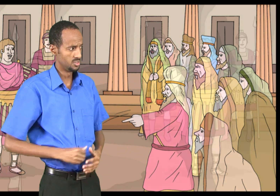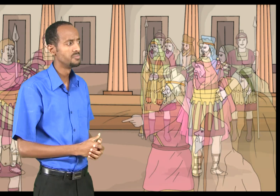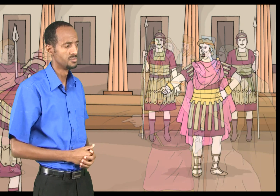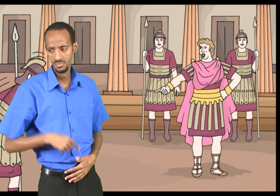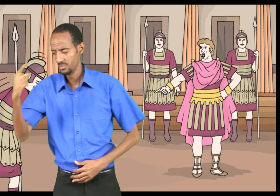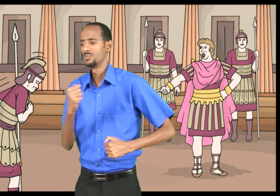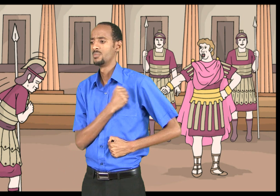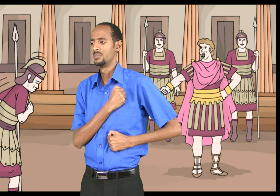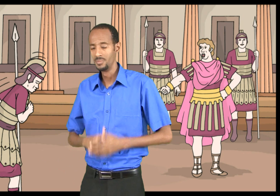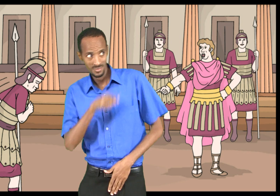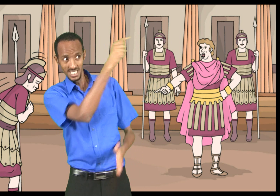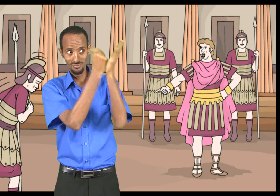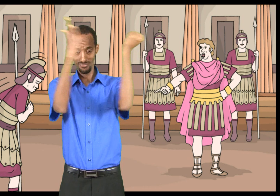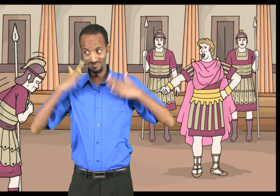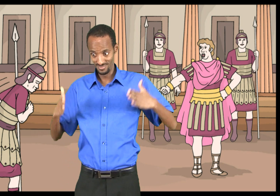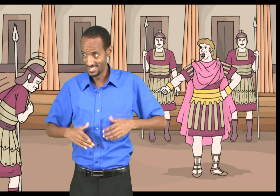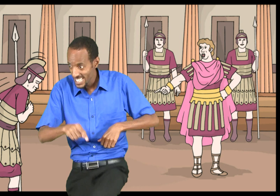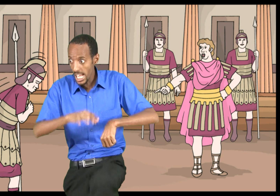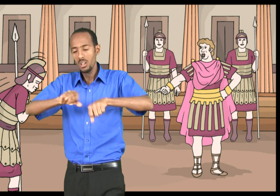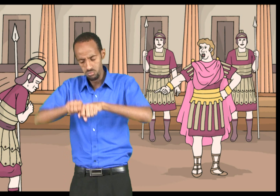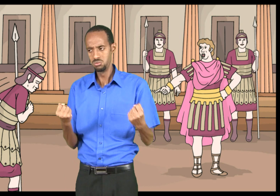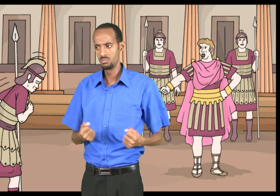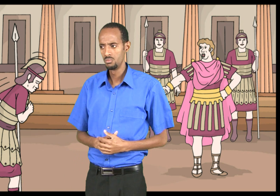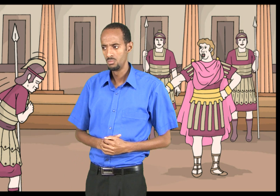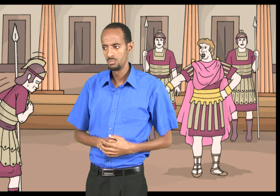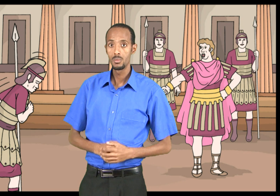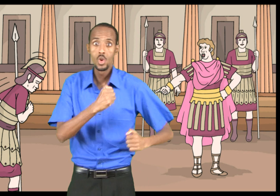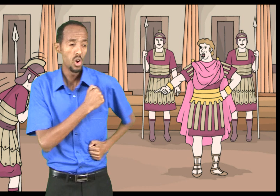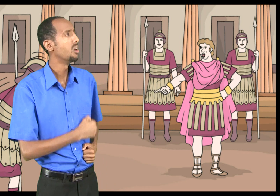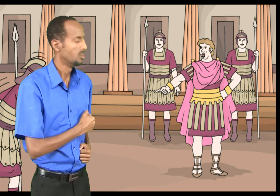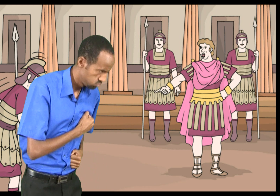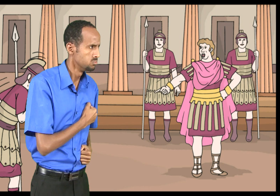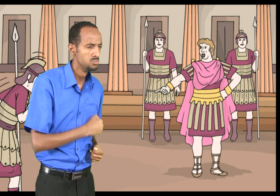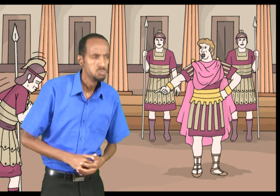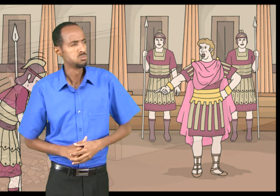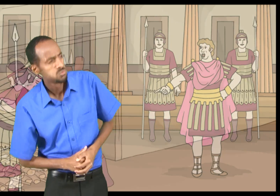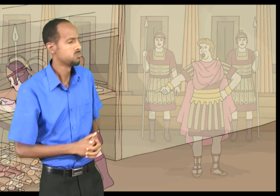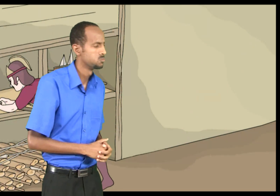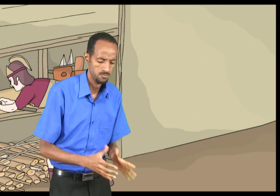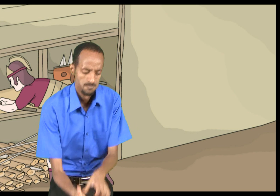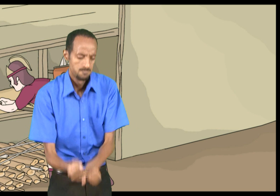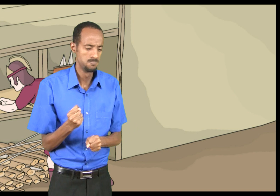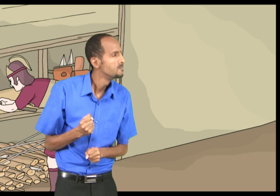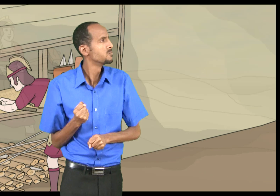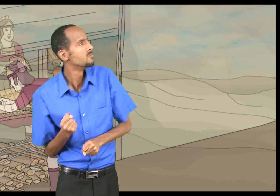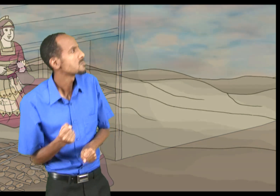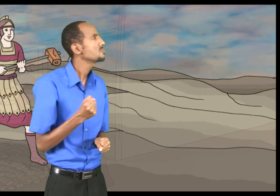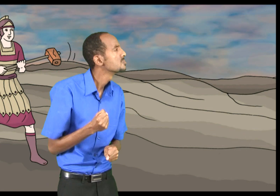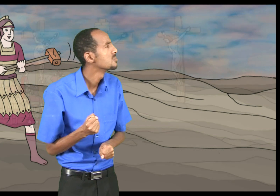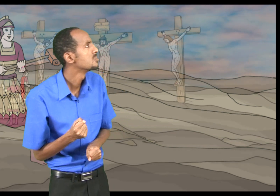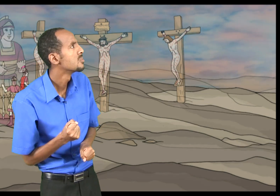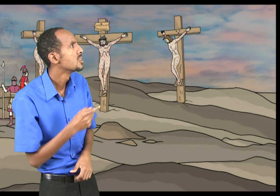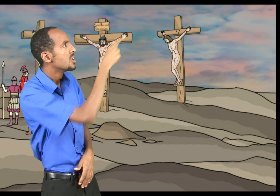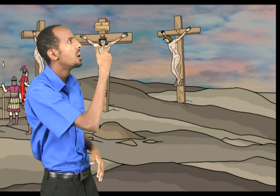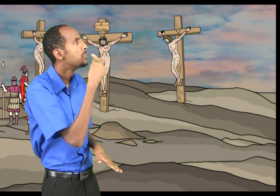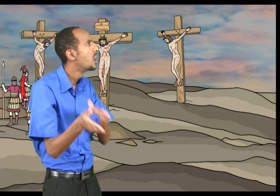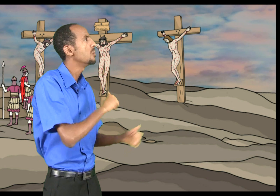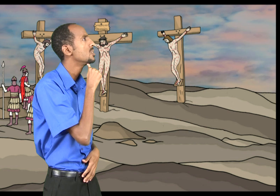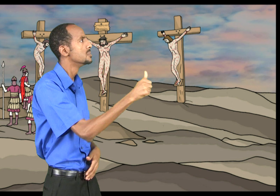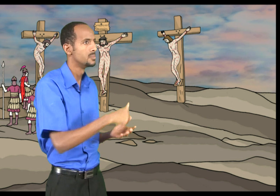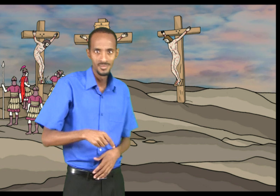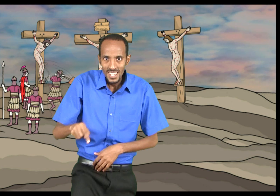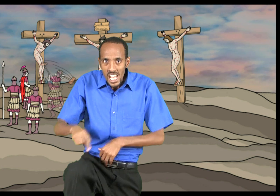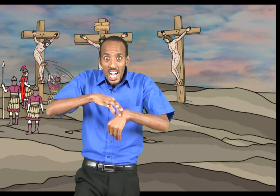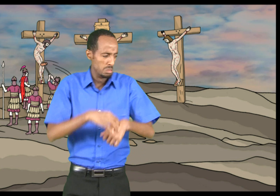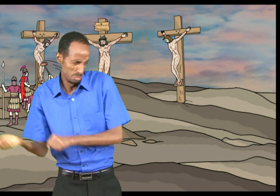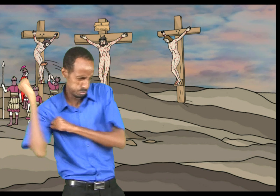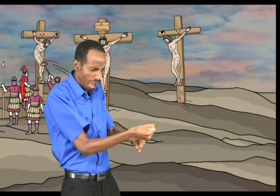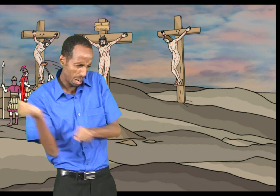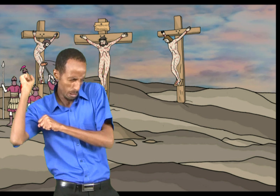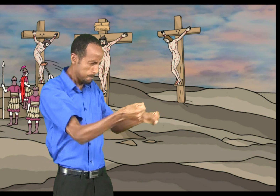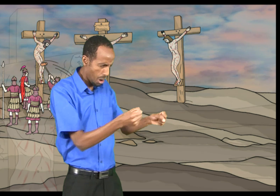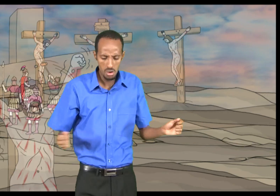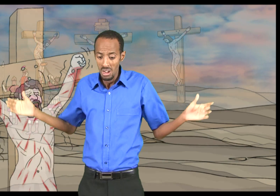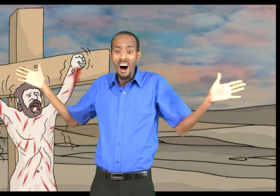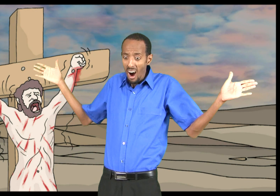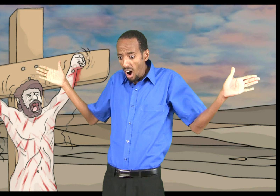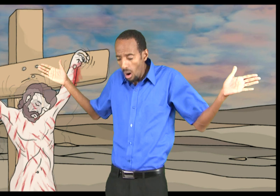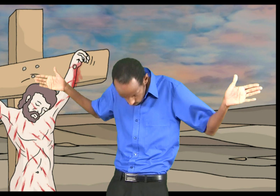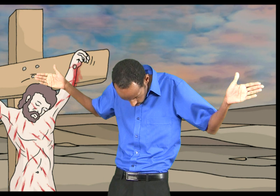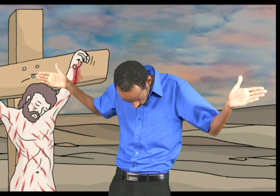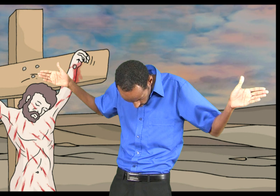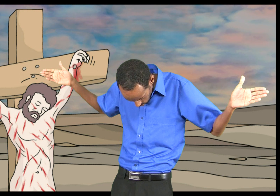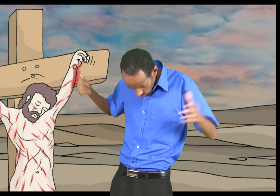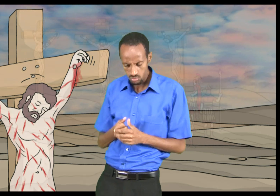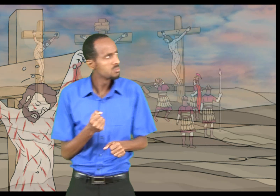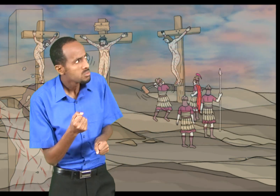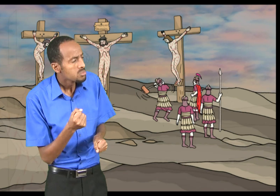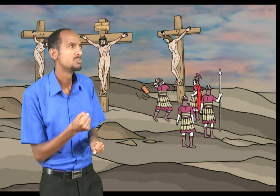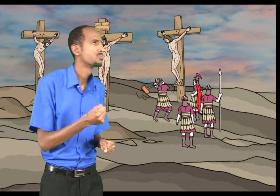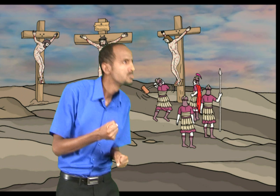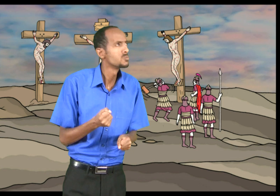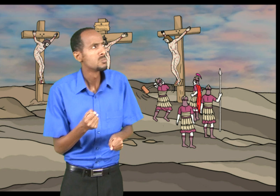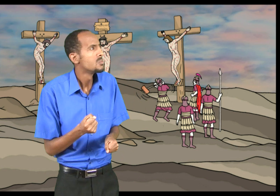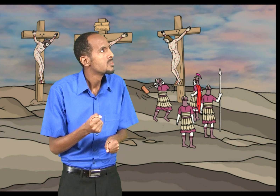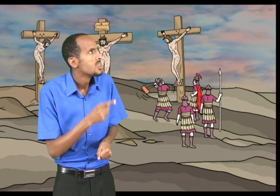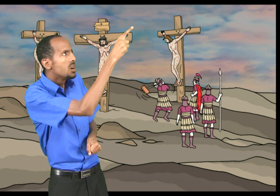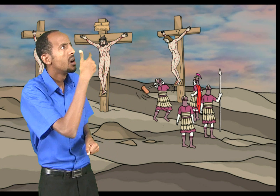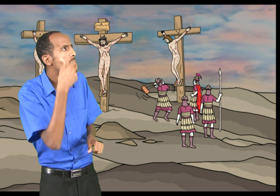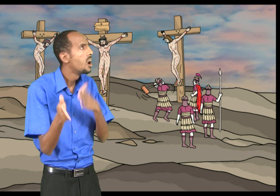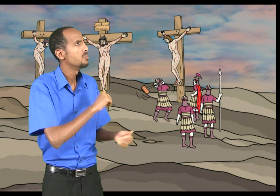So the soldiers came and broke the legs of the first man who had been crucified with Jesus, and those of the other.